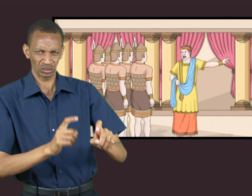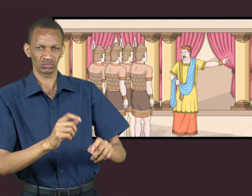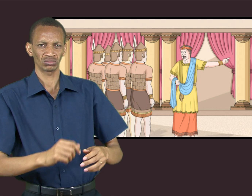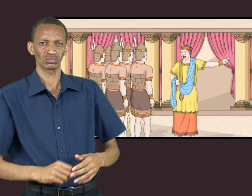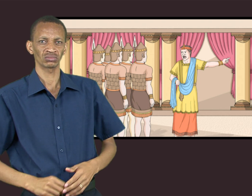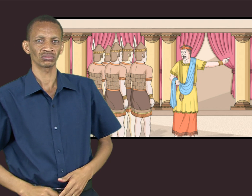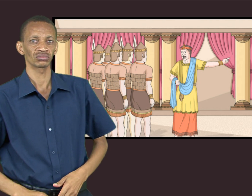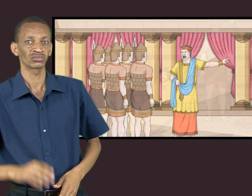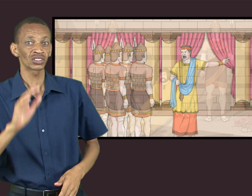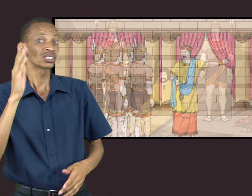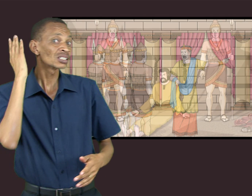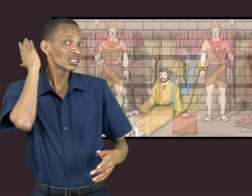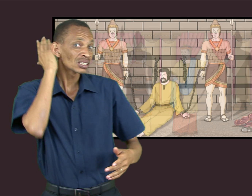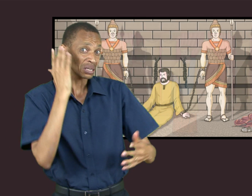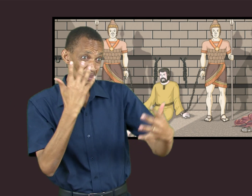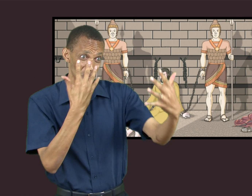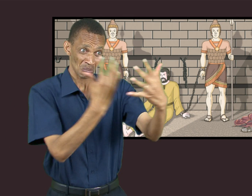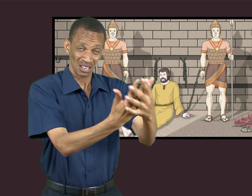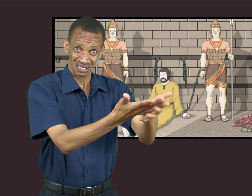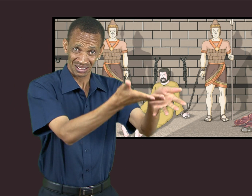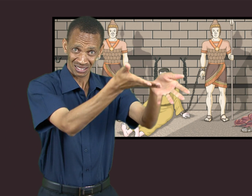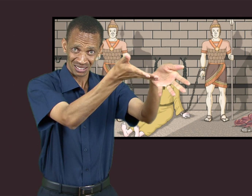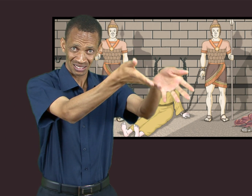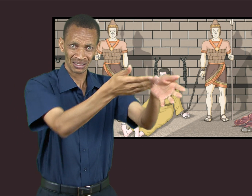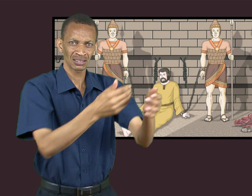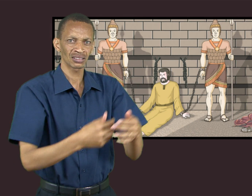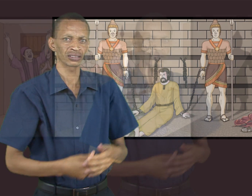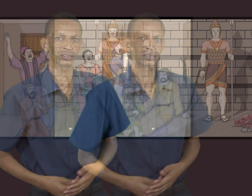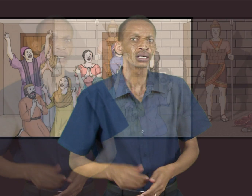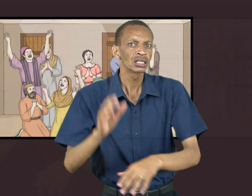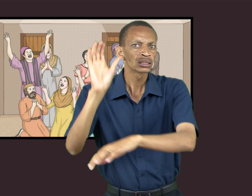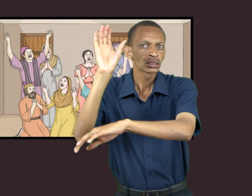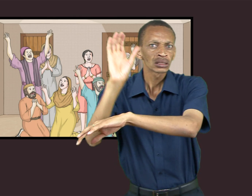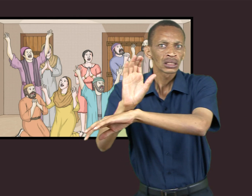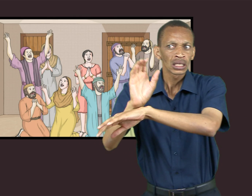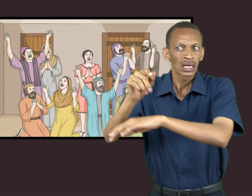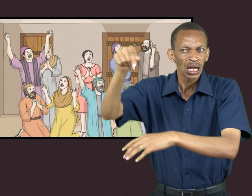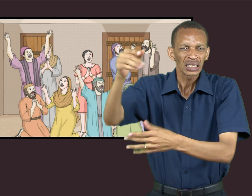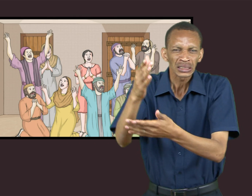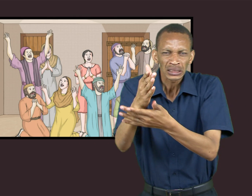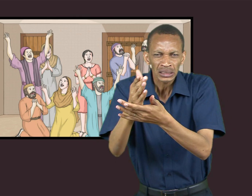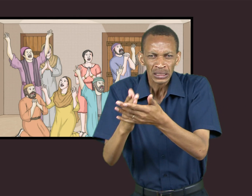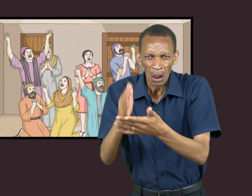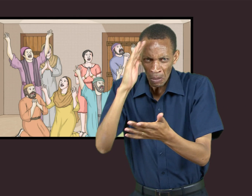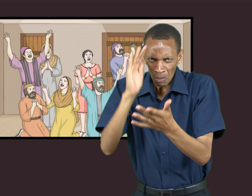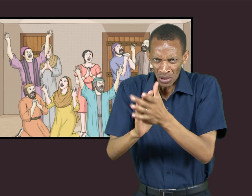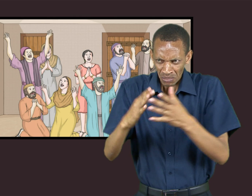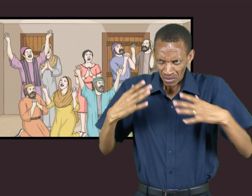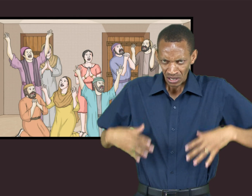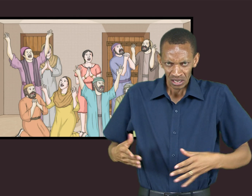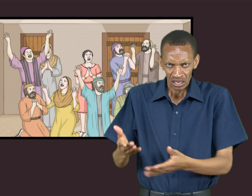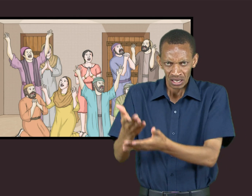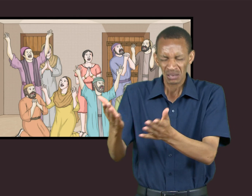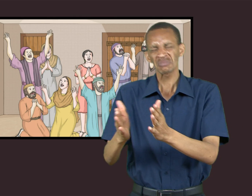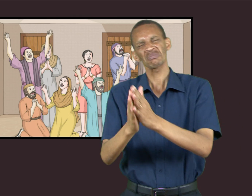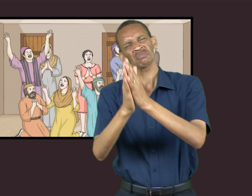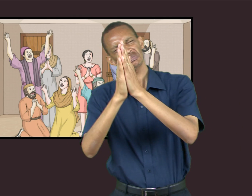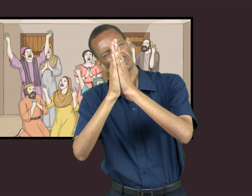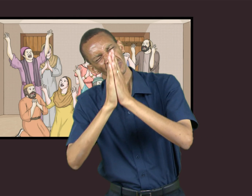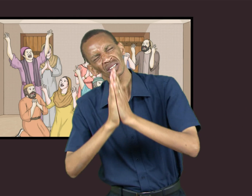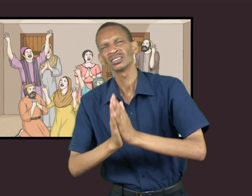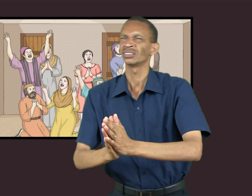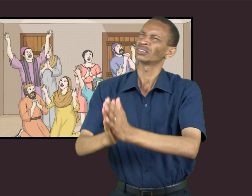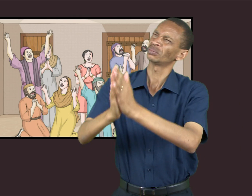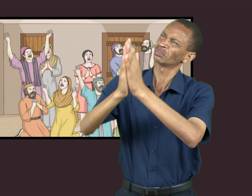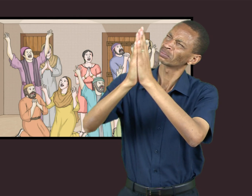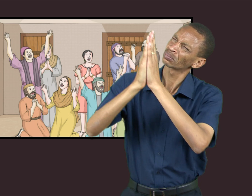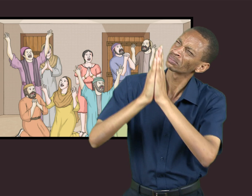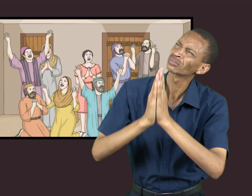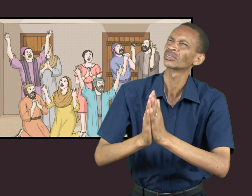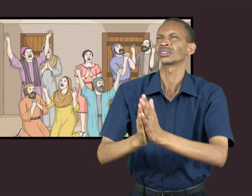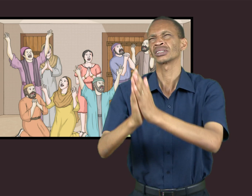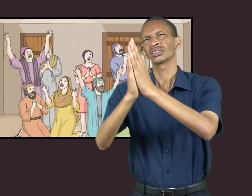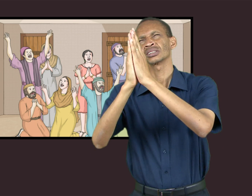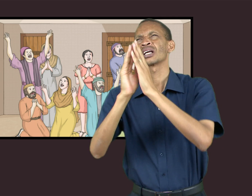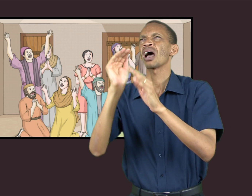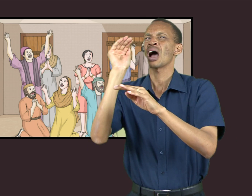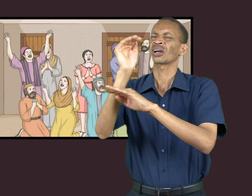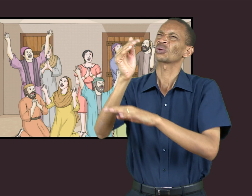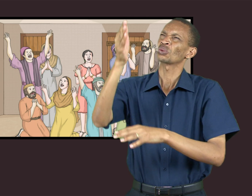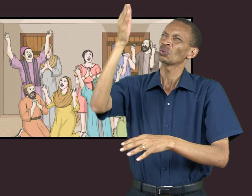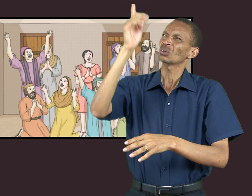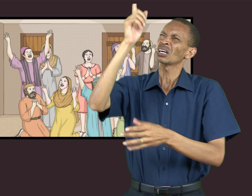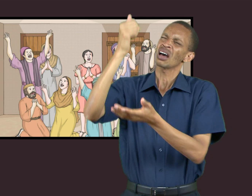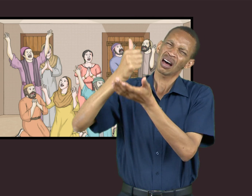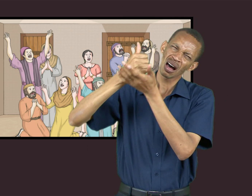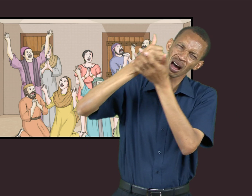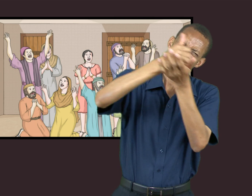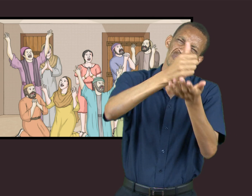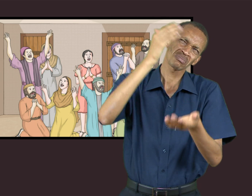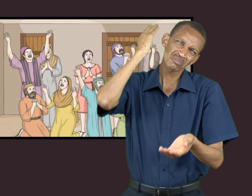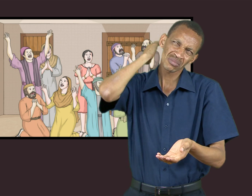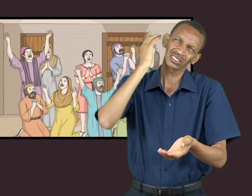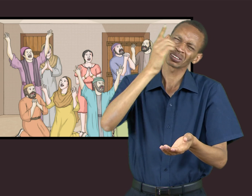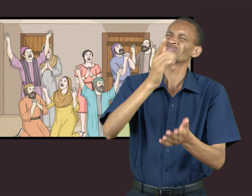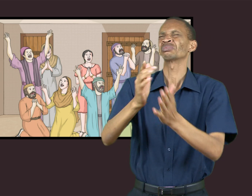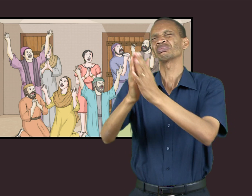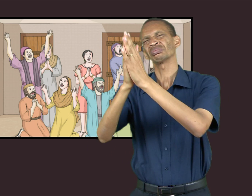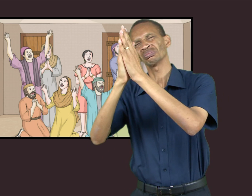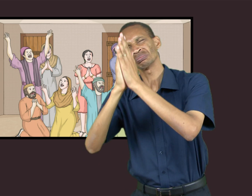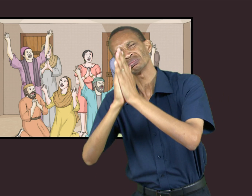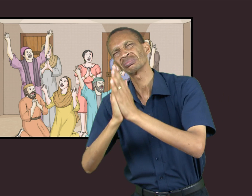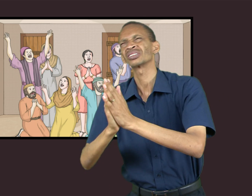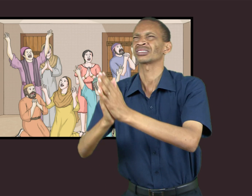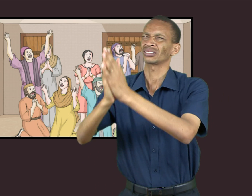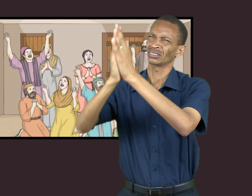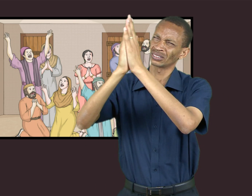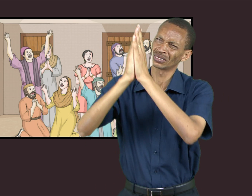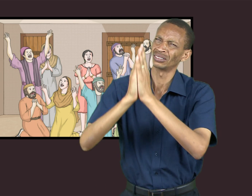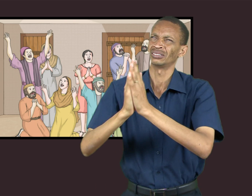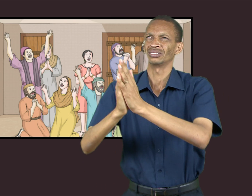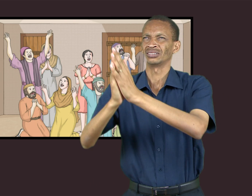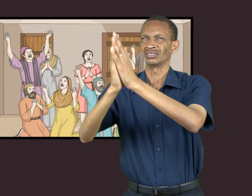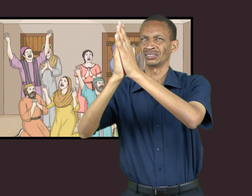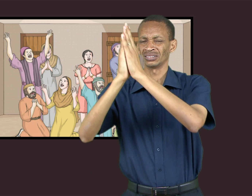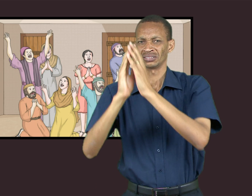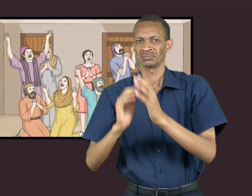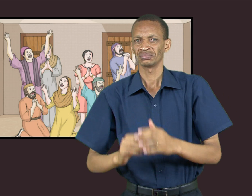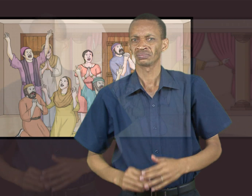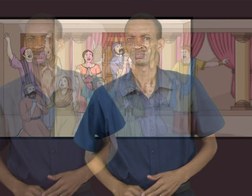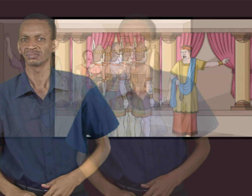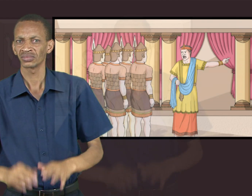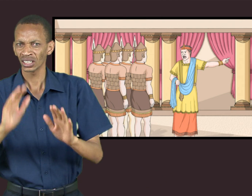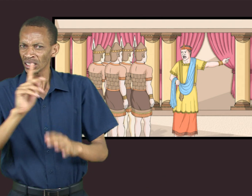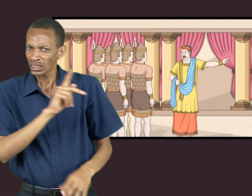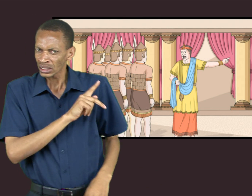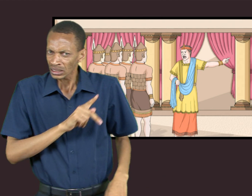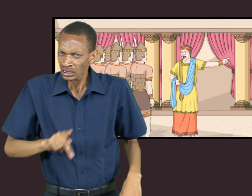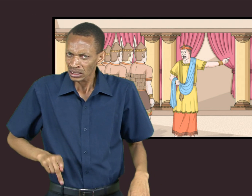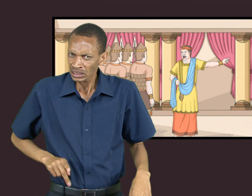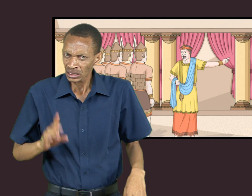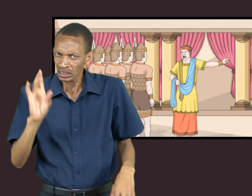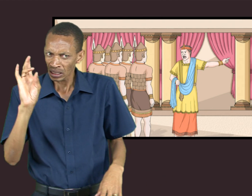So Peter was kept in prison, but the church was fervently praying to God for him.